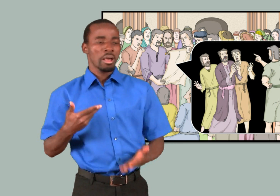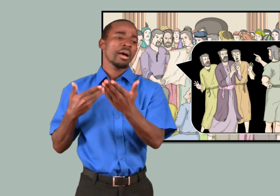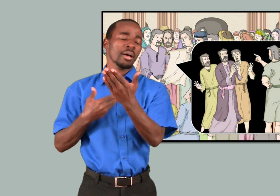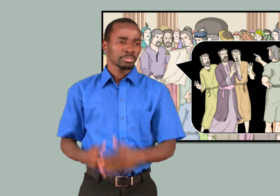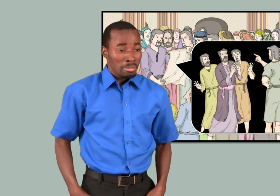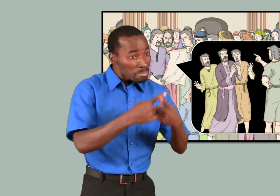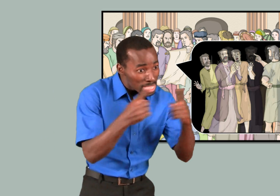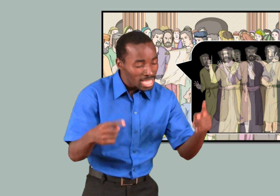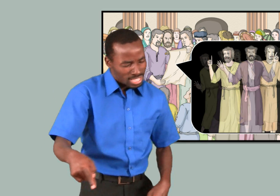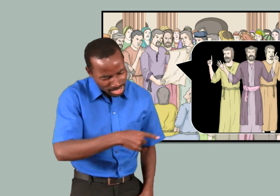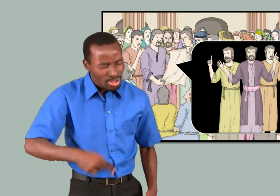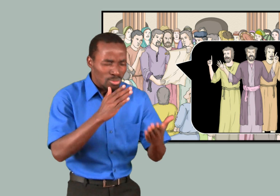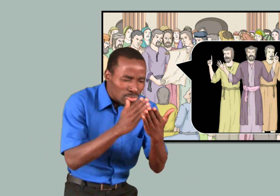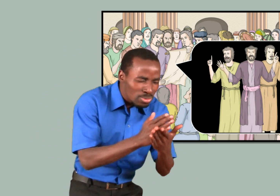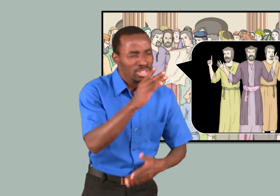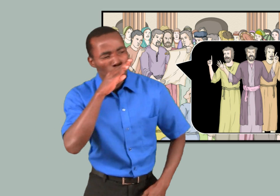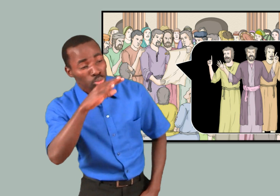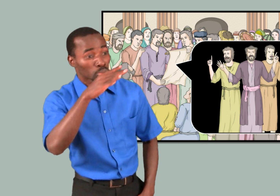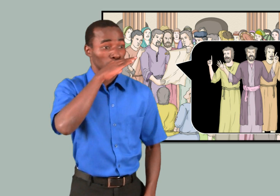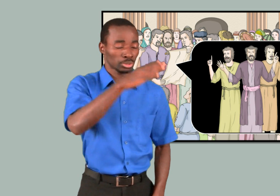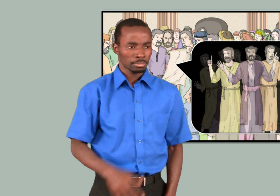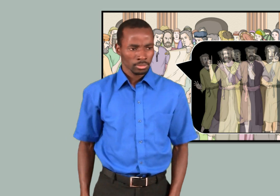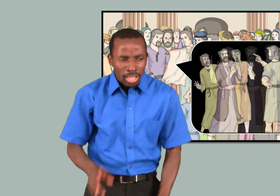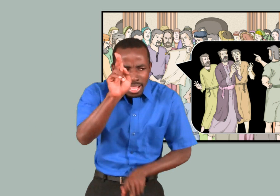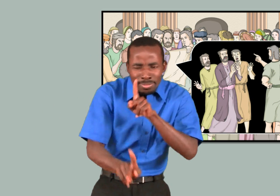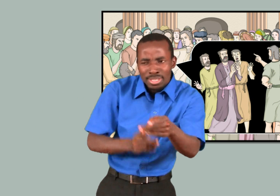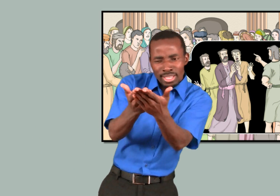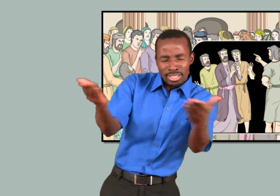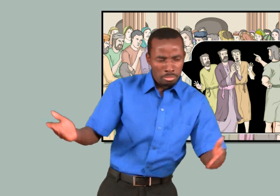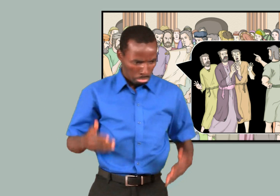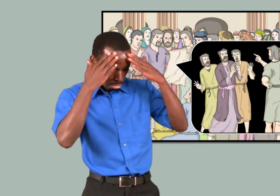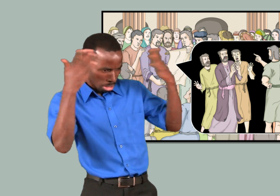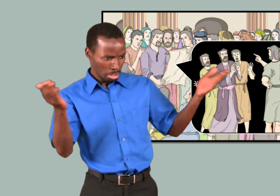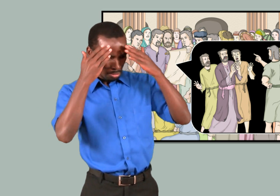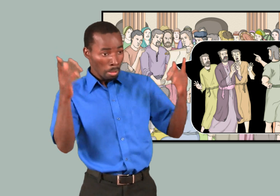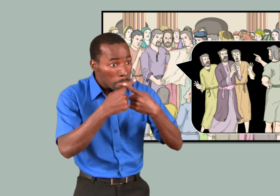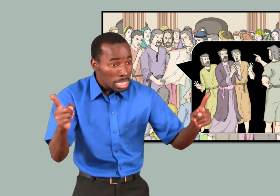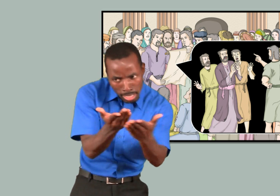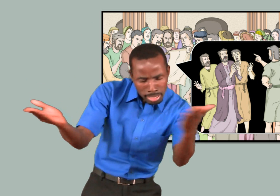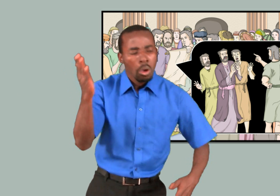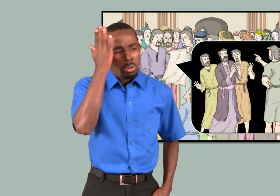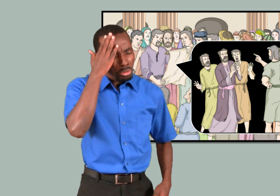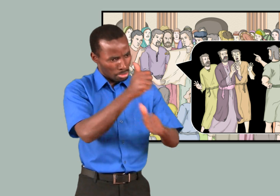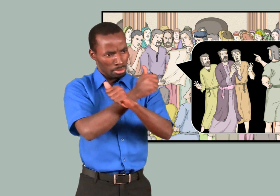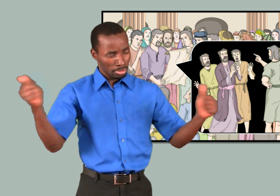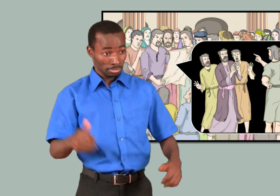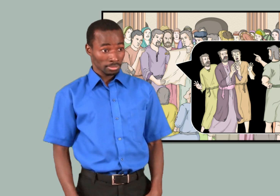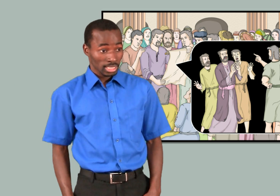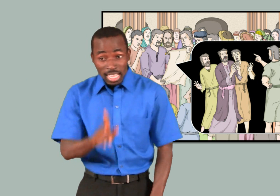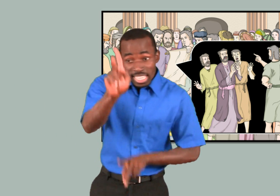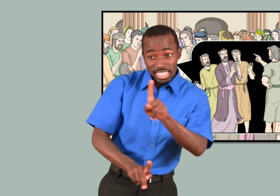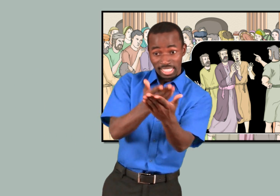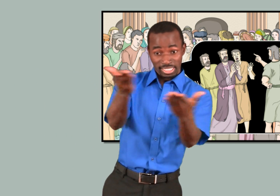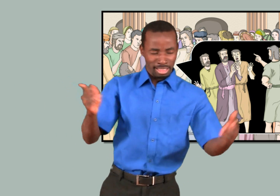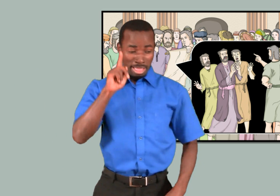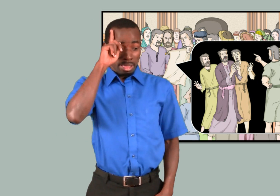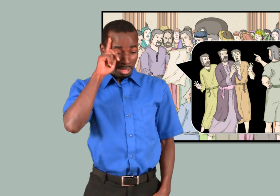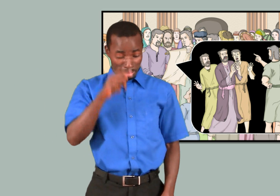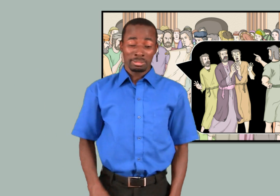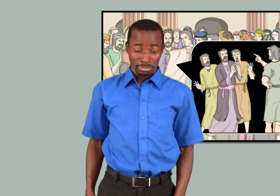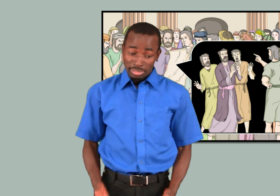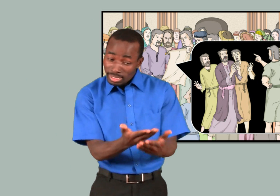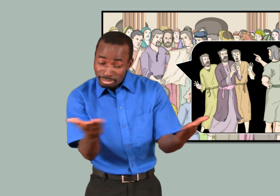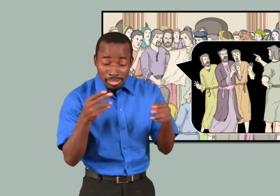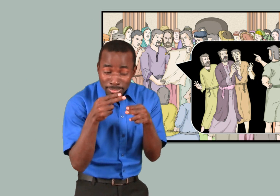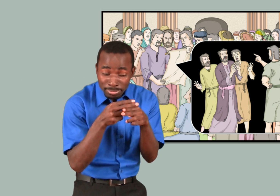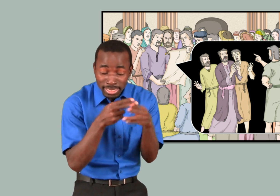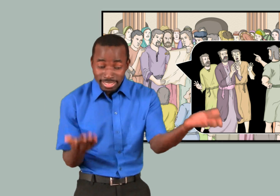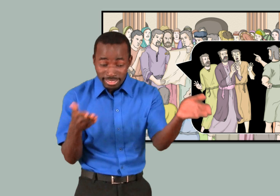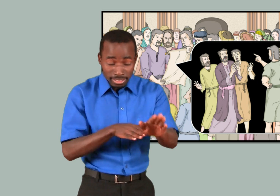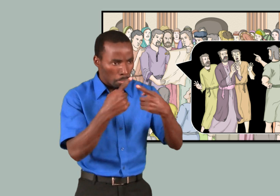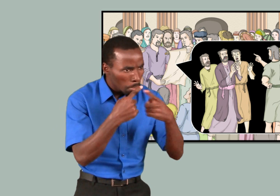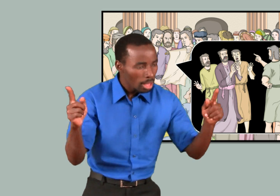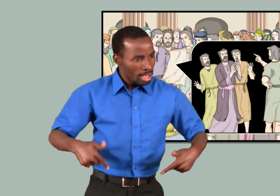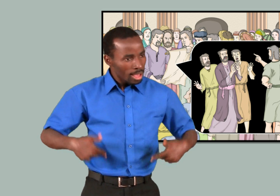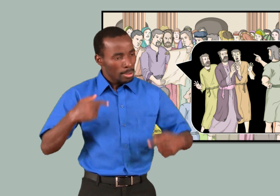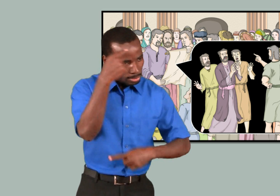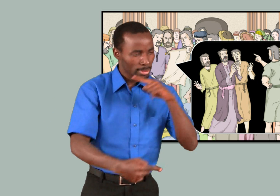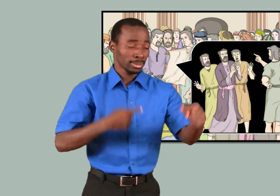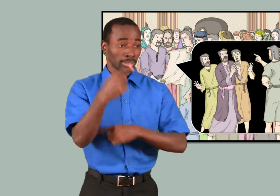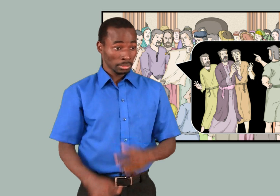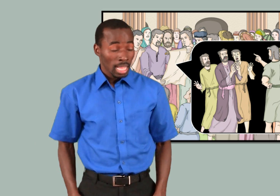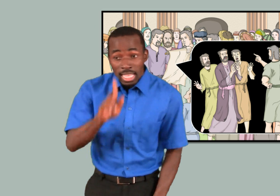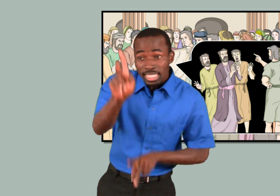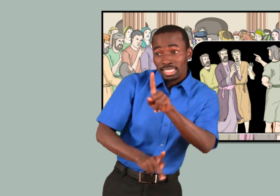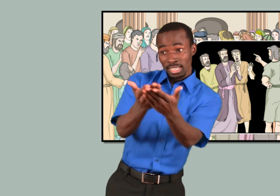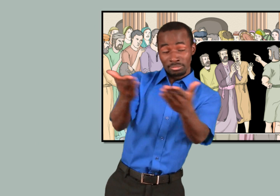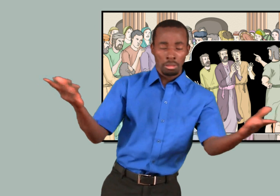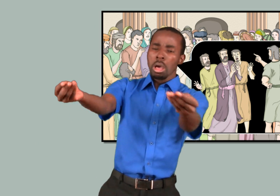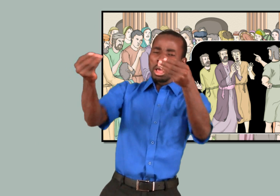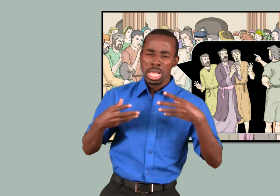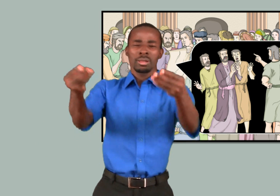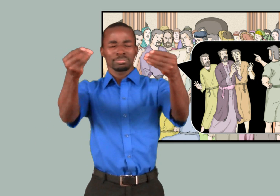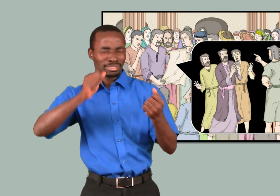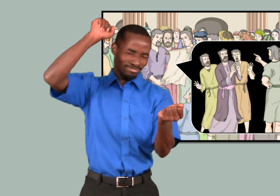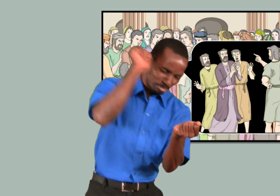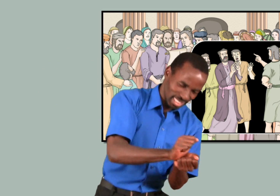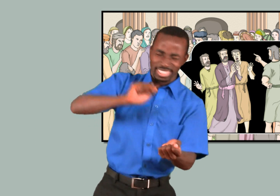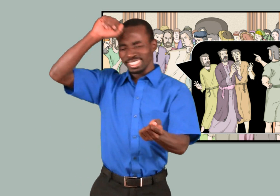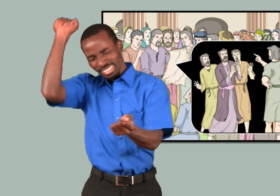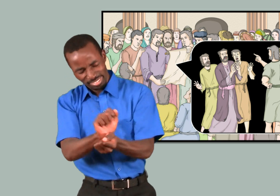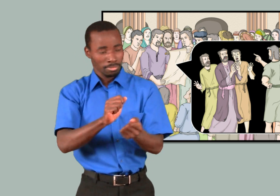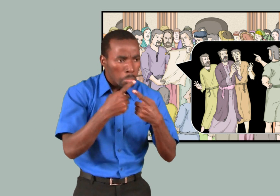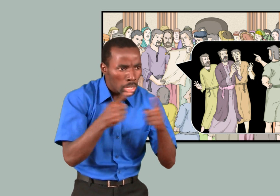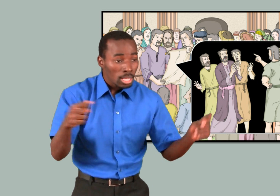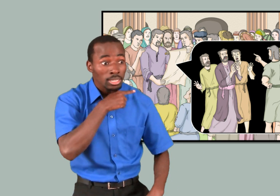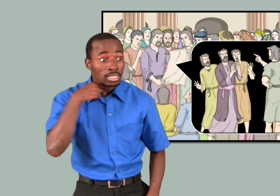as unknown, yet well-known; dying, and yet we live on;